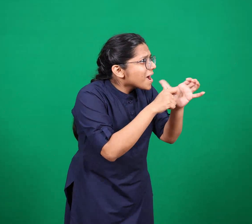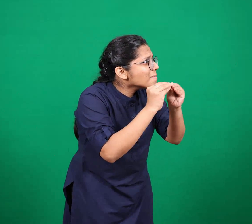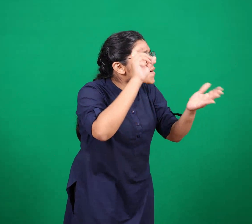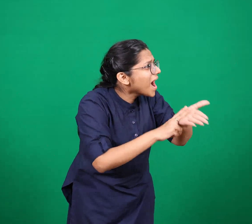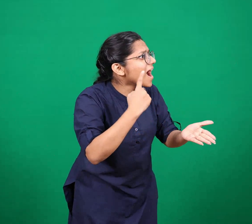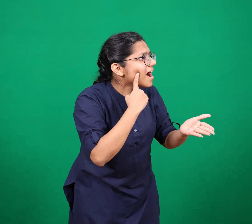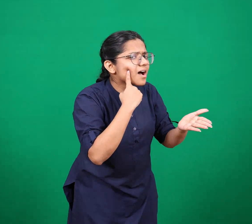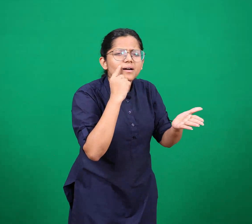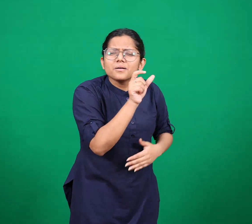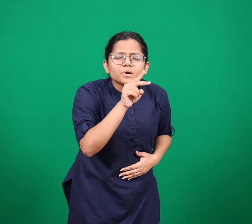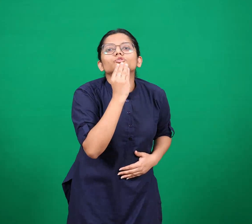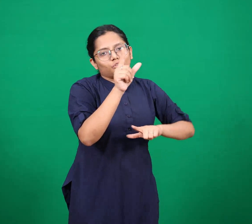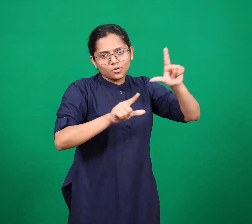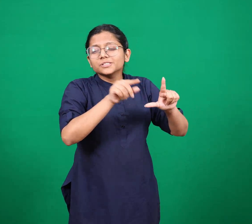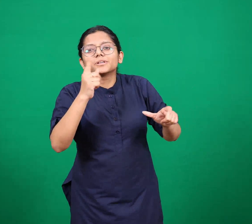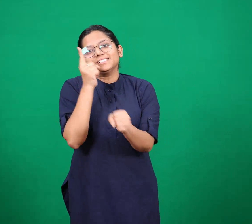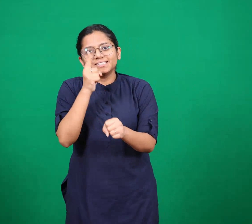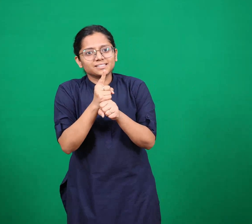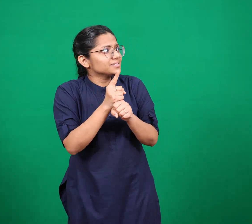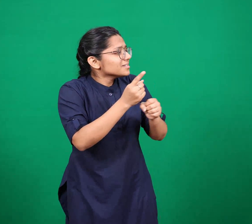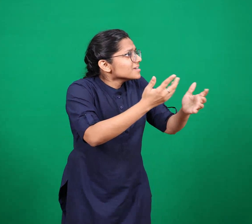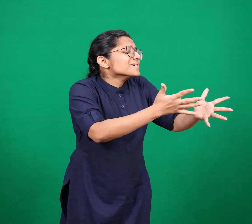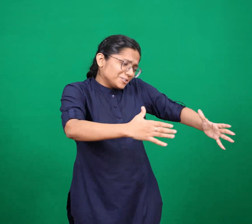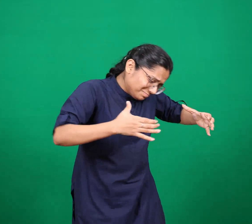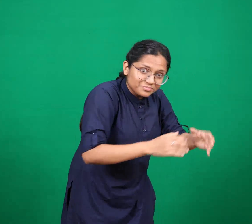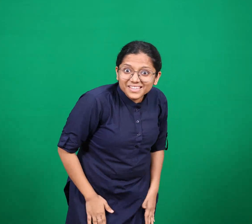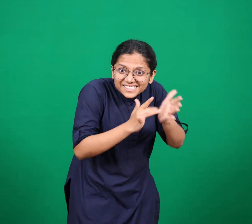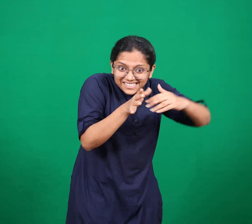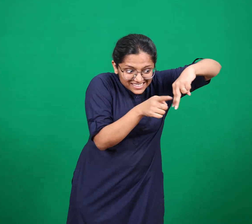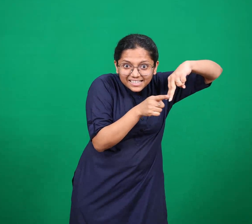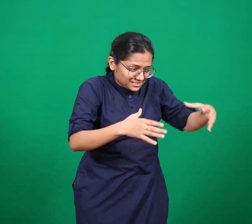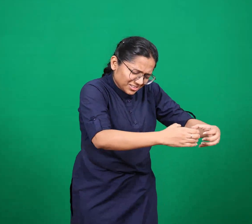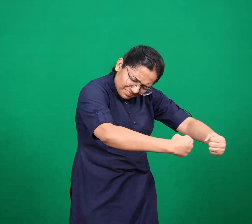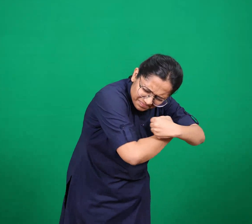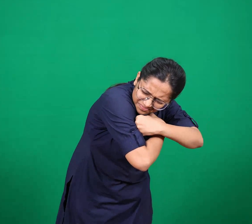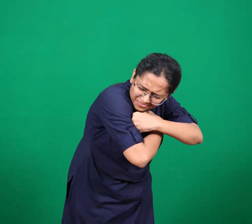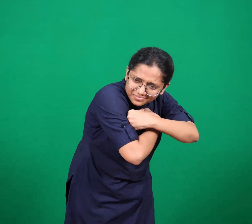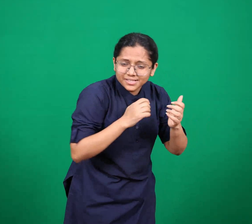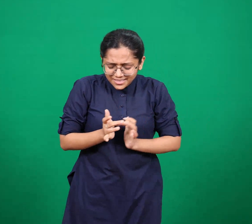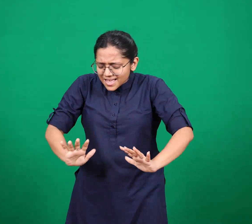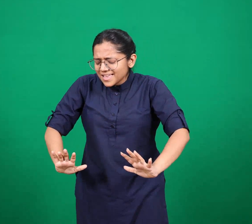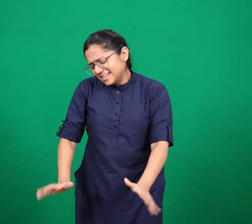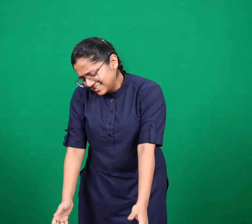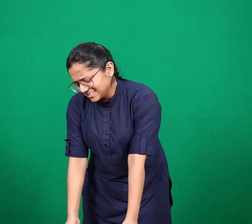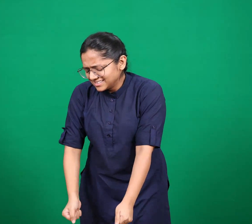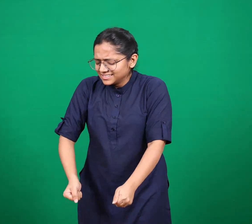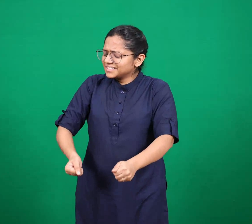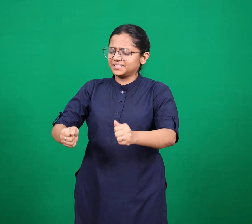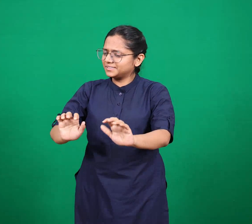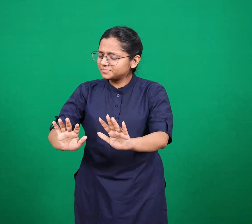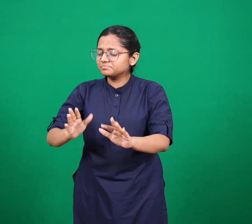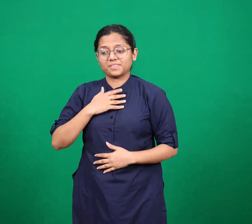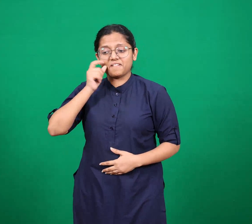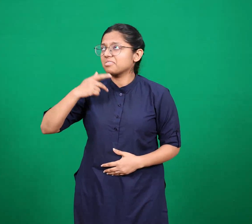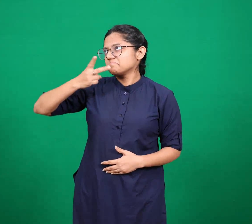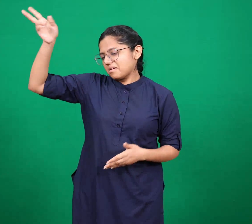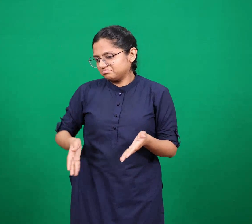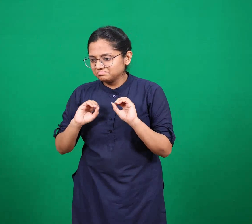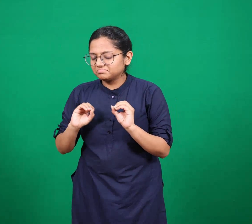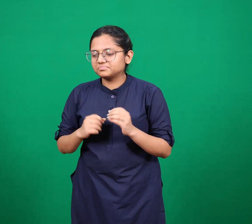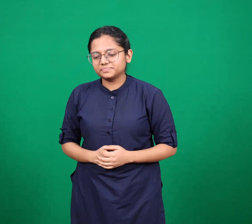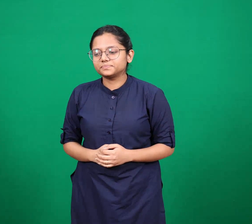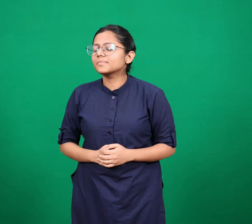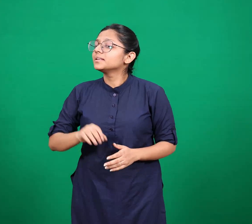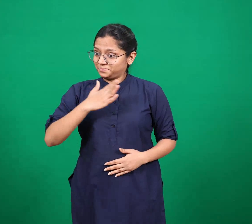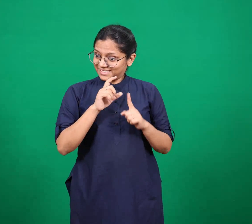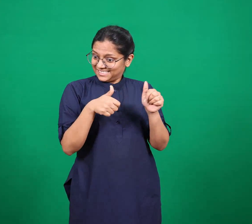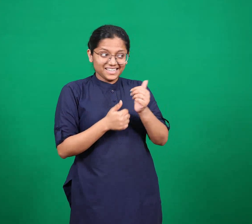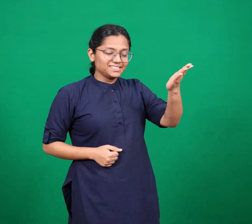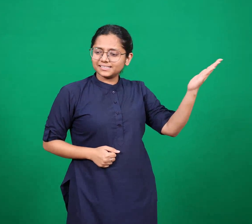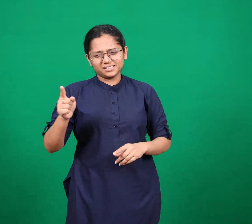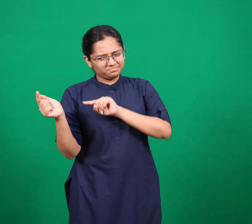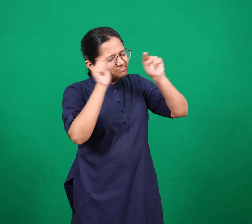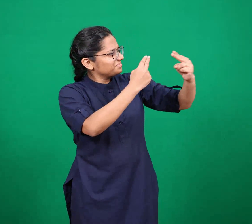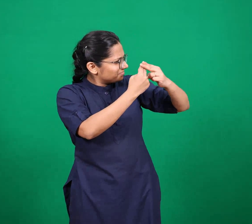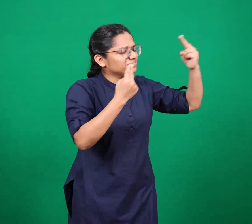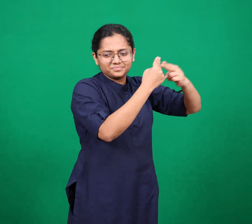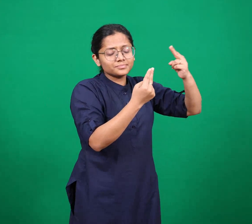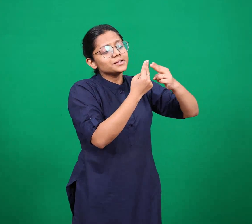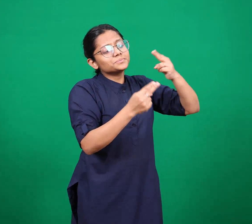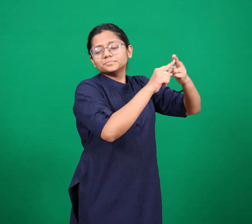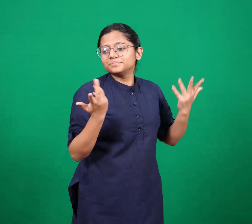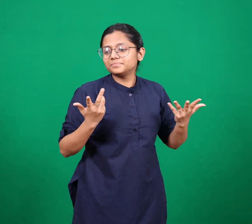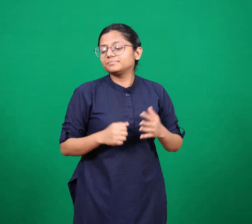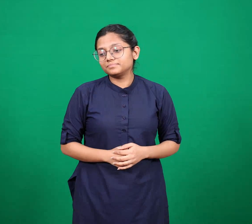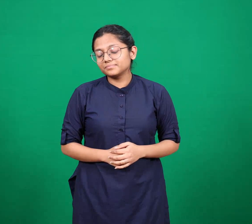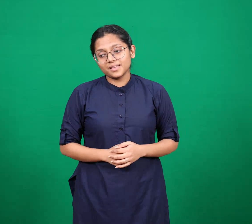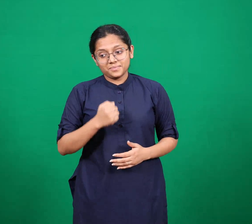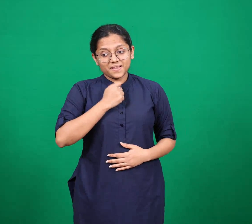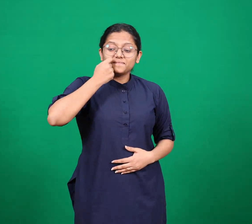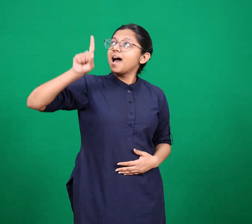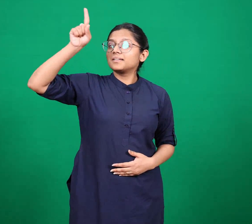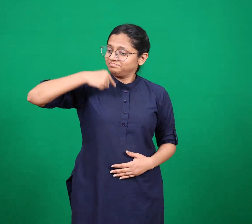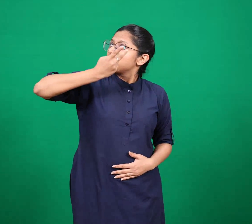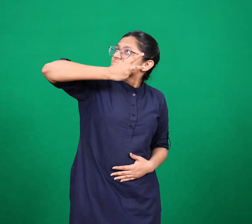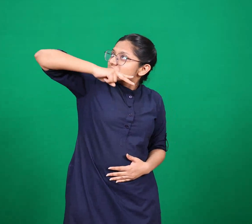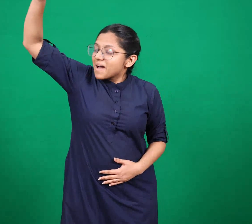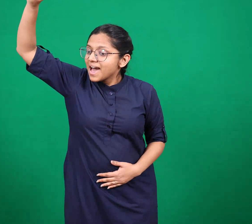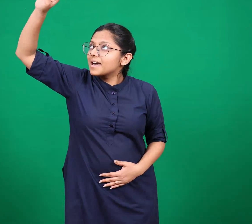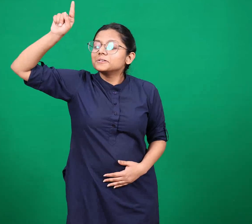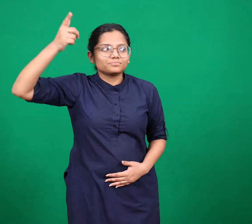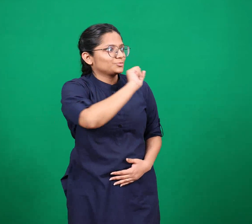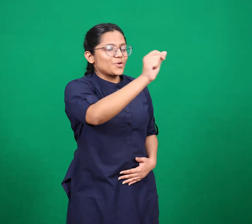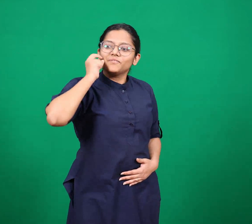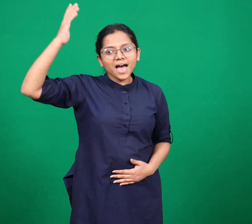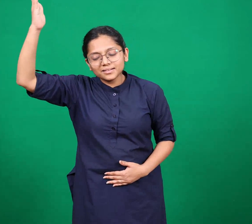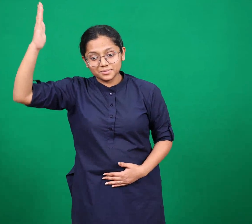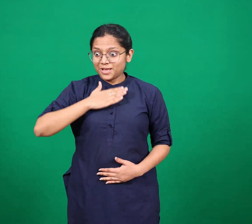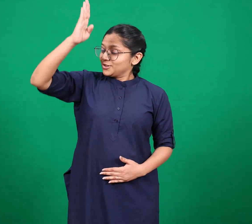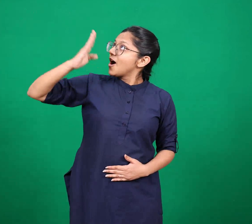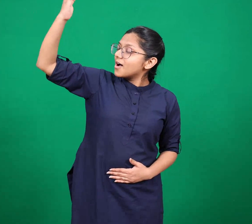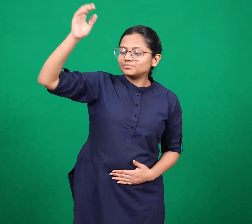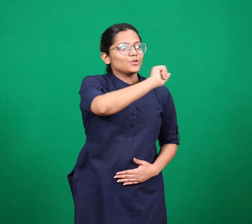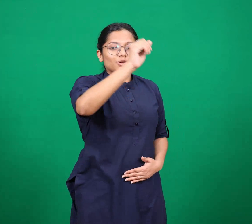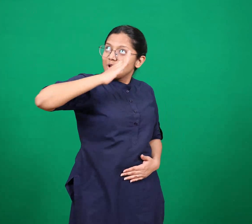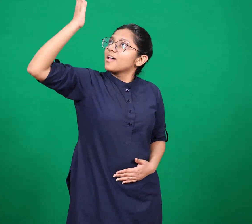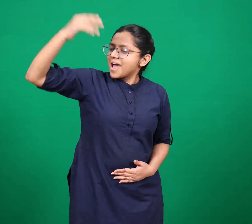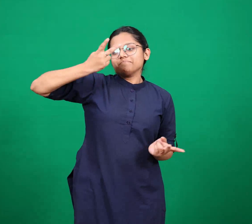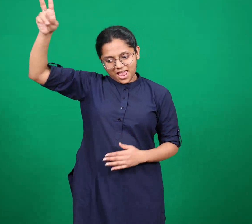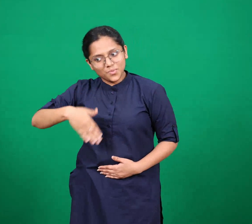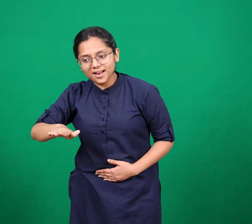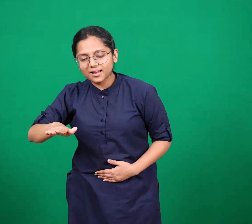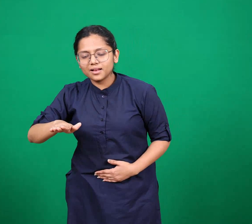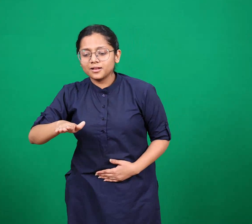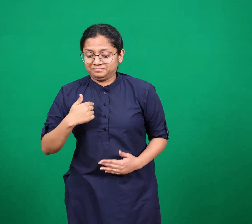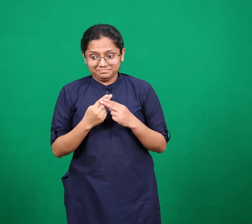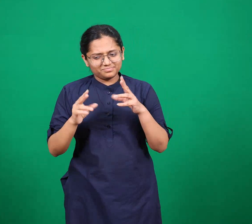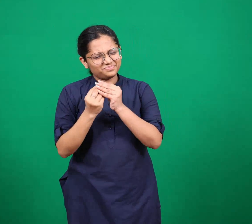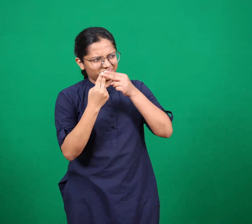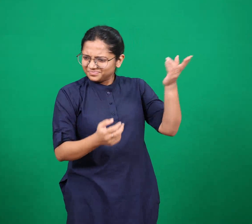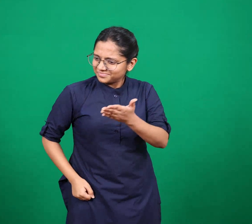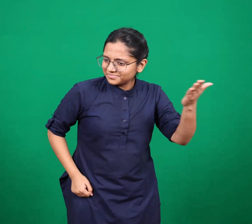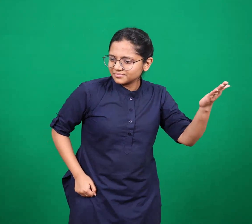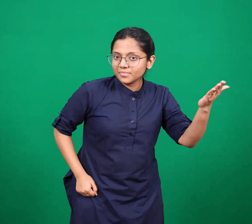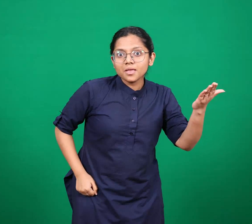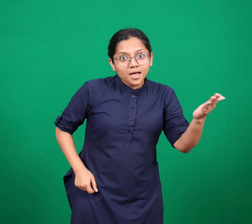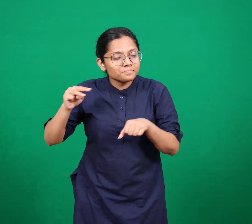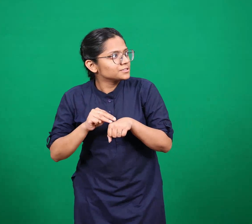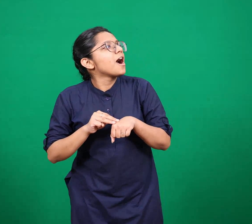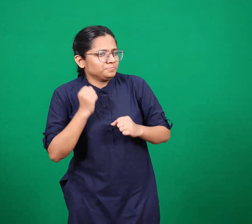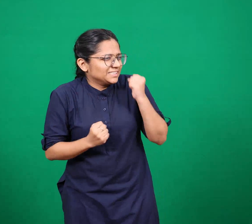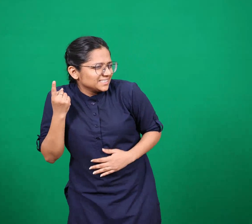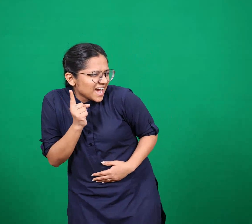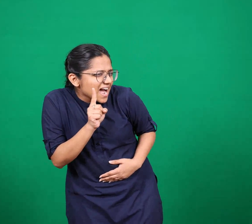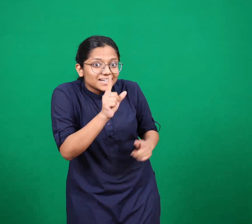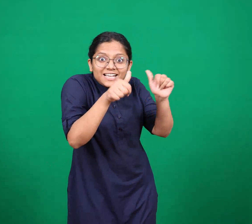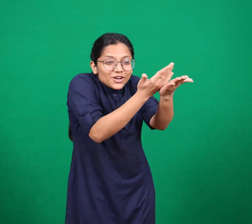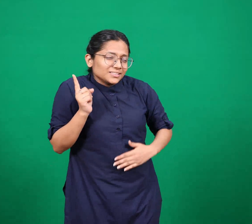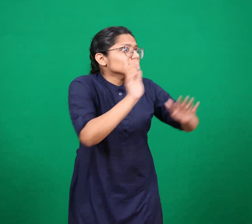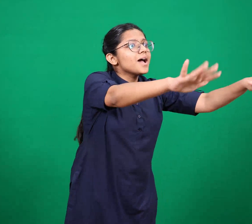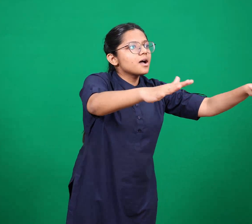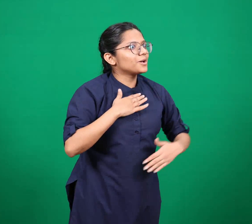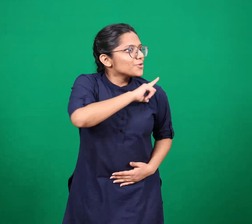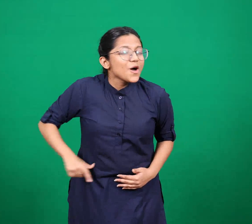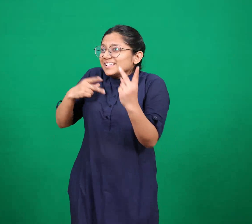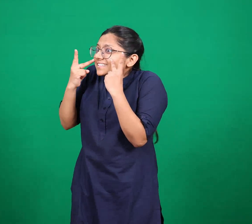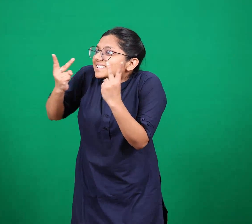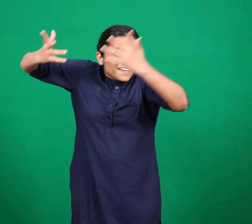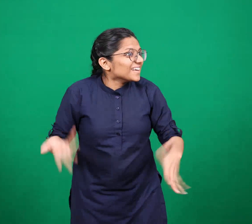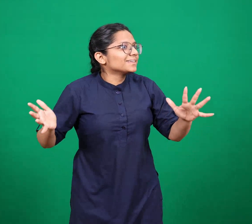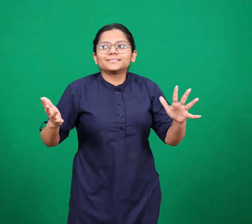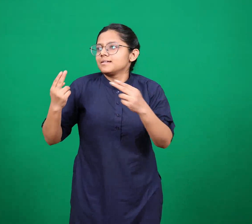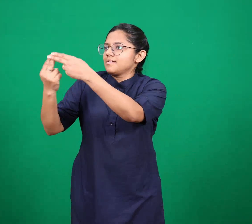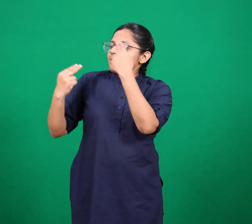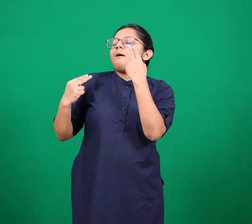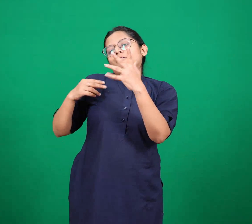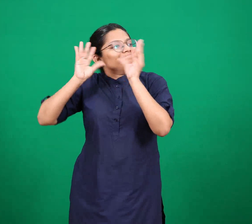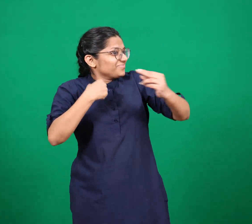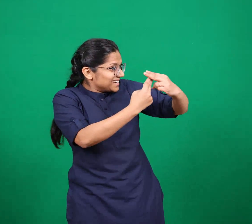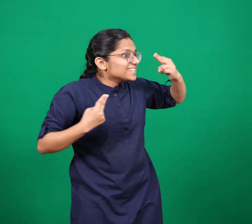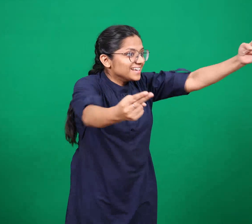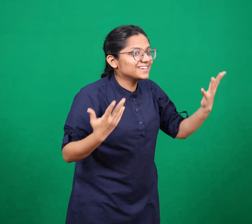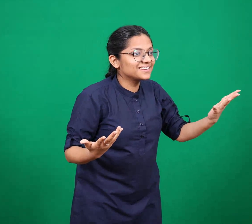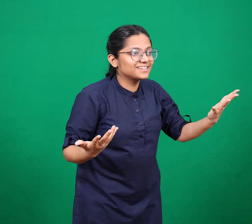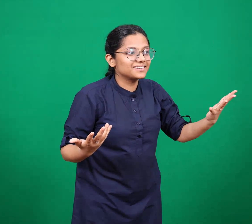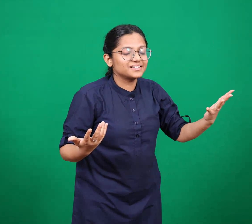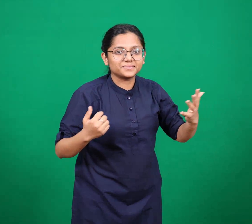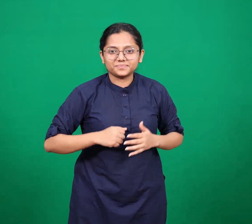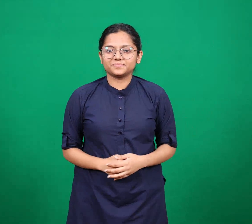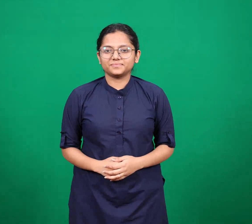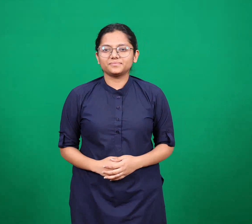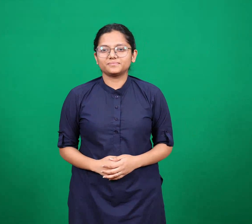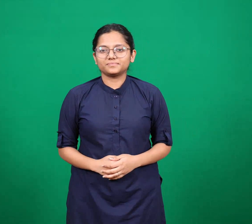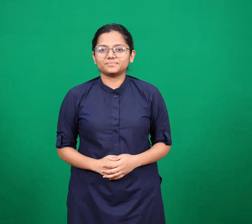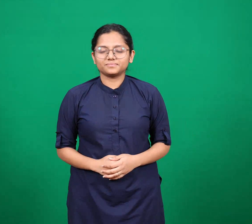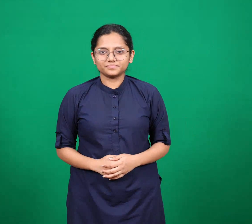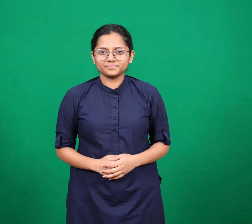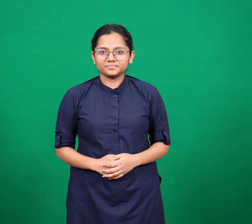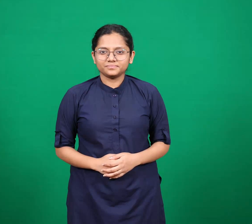She turned and said to Him in Hebrew, "Rabboni!" (which means " Teacher"). "Do not cling to Me," Jesus said, "for I have not yet ascended to the Father. But go and tell My brothers, ' I am ascending to My Father and your Father, to My God and your God.'" Mary Magdalene went and announced to the disciples, "I have seen the Lord!" And she told them what He had said to her.